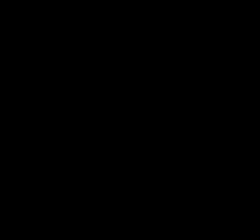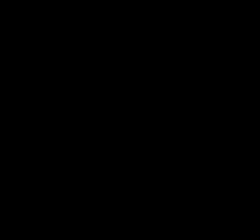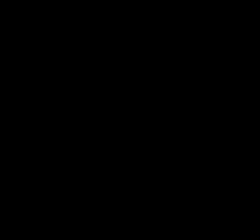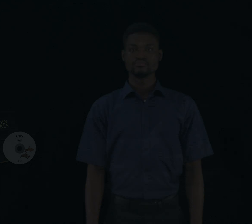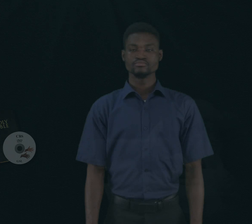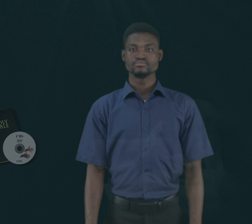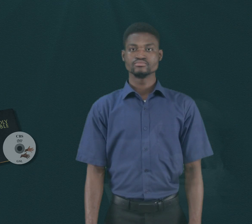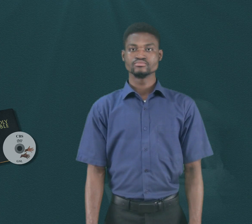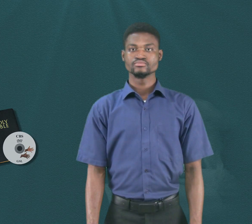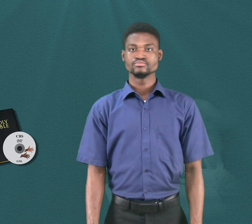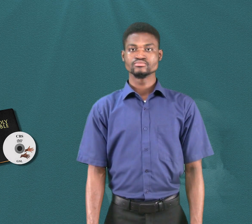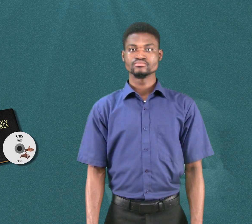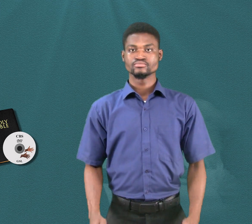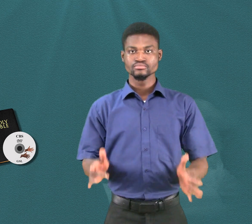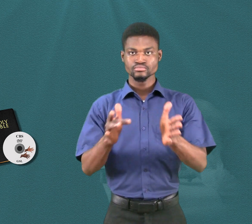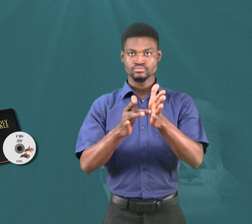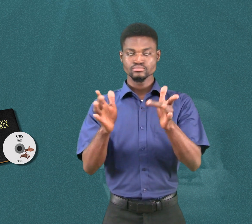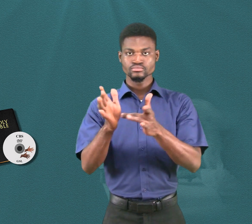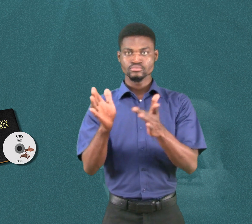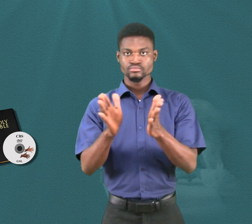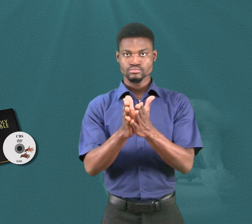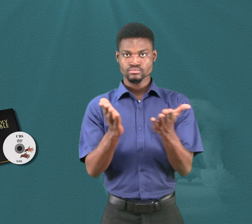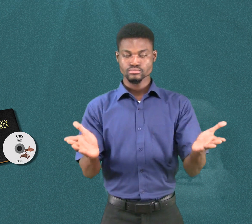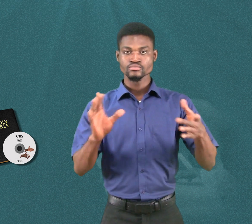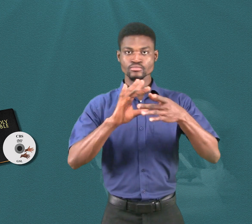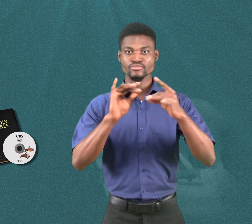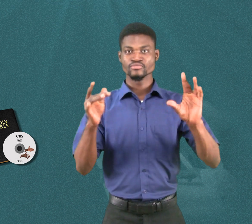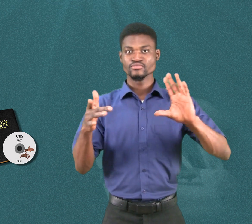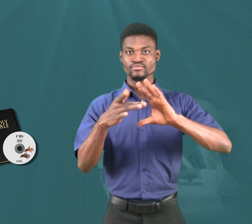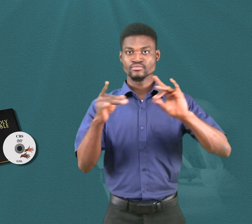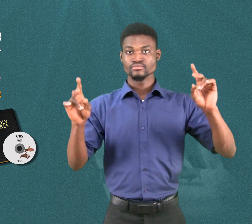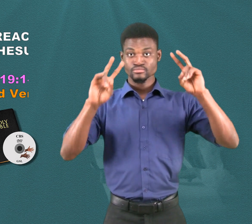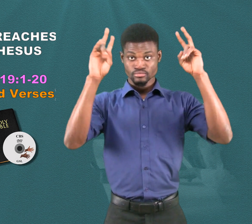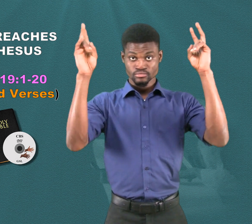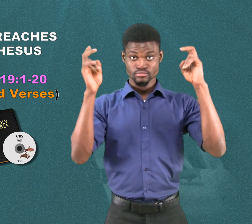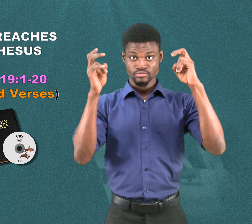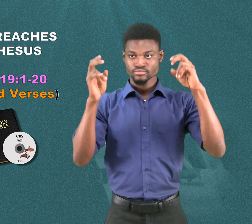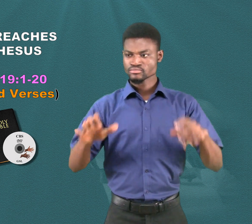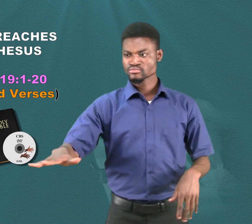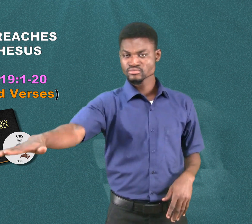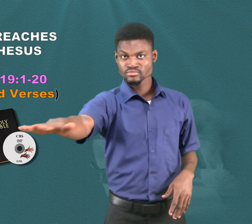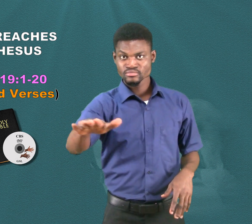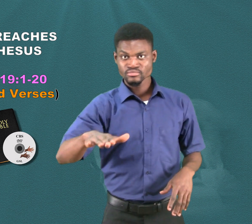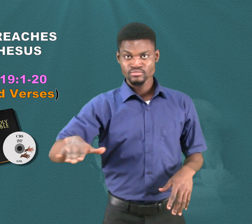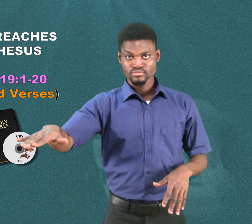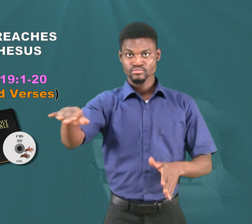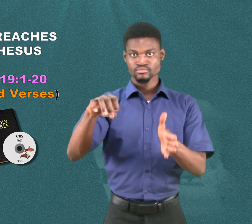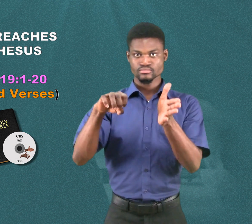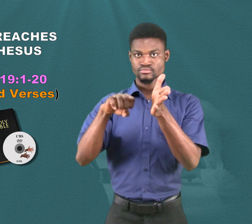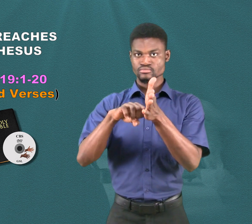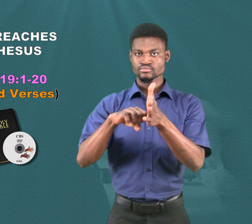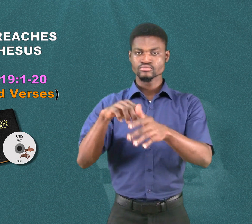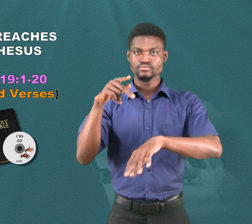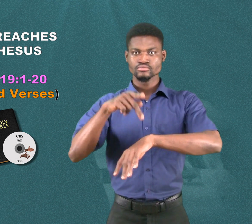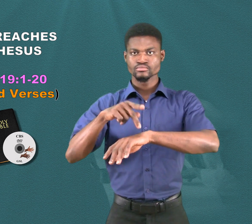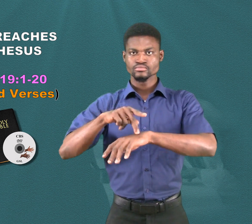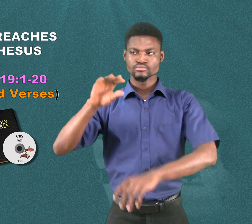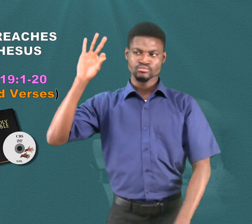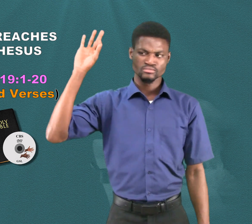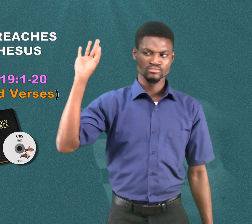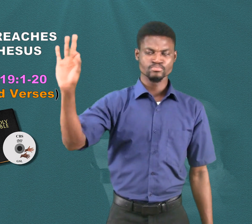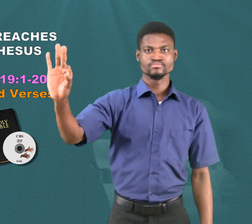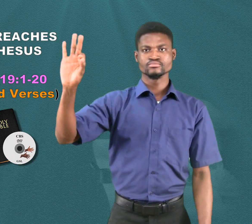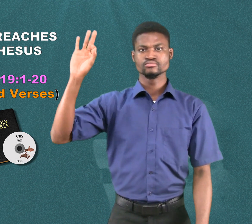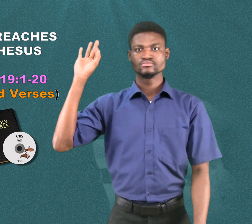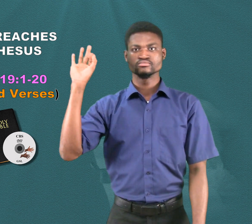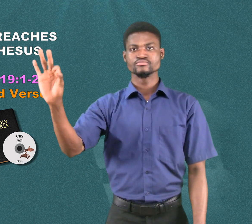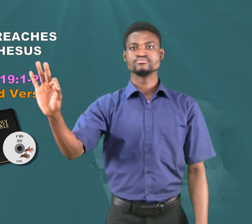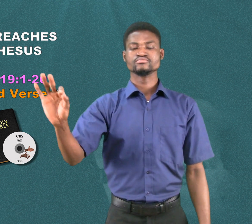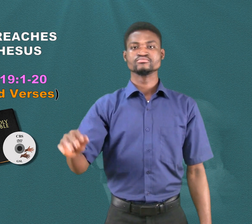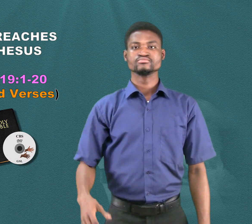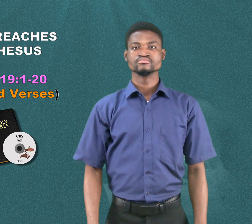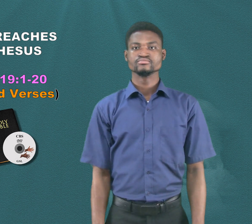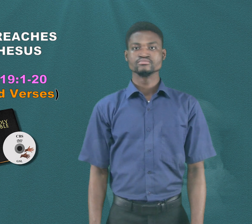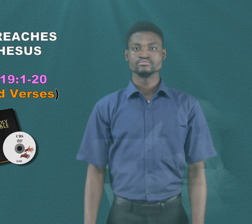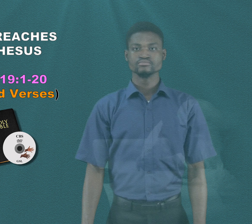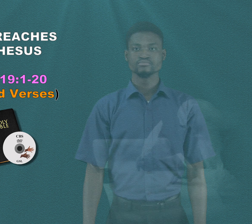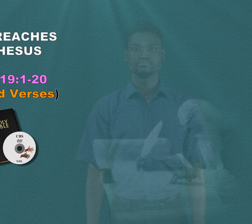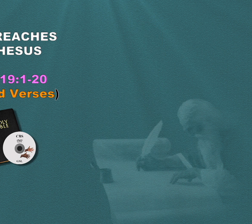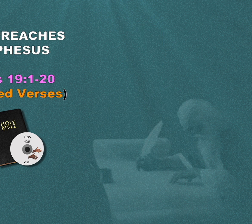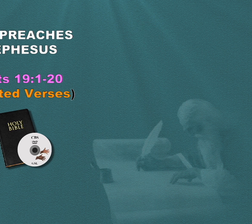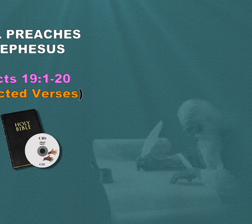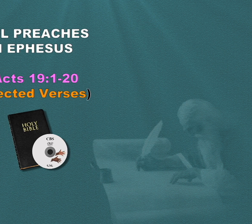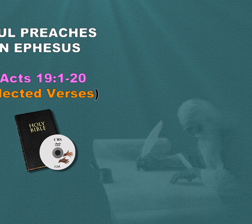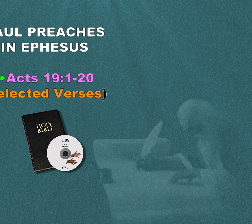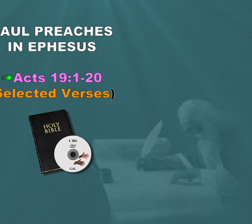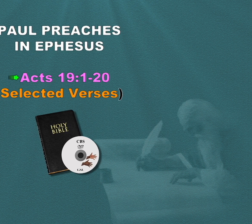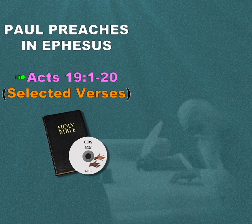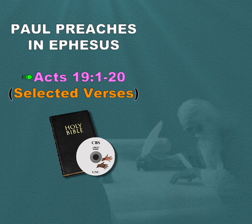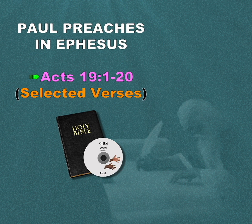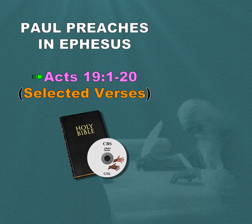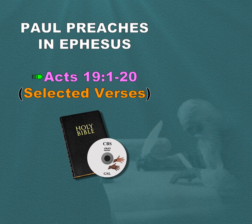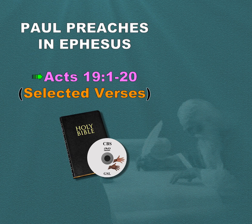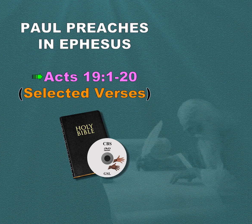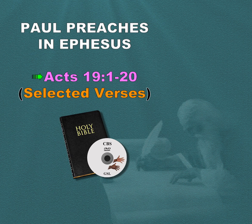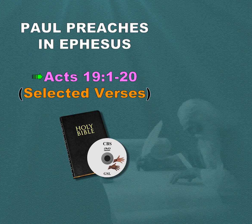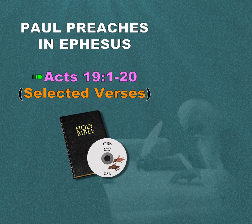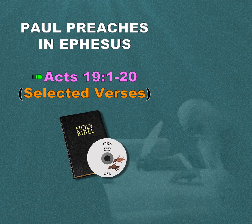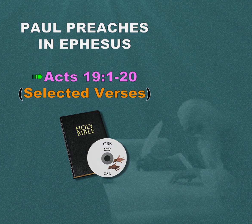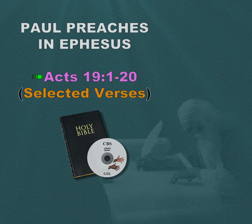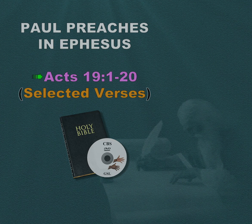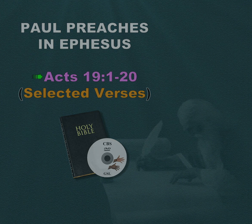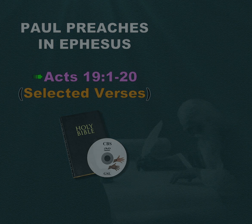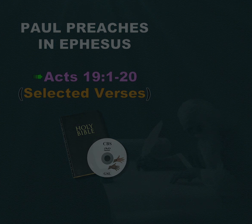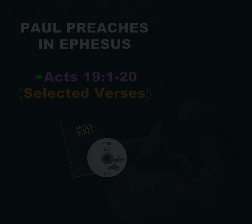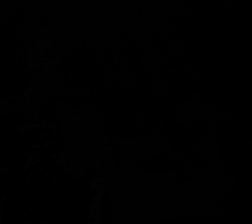Paul preaches in Ephesus